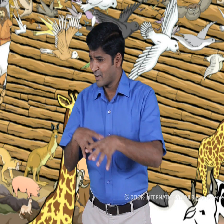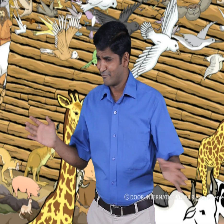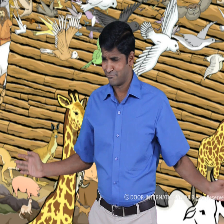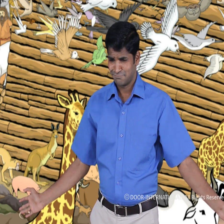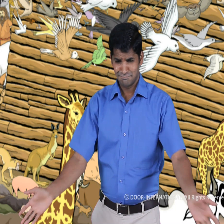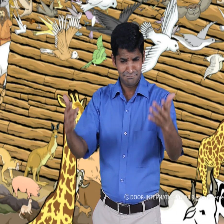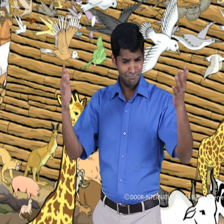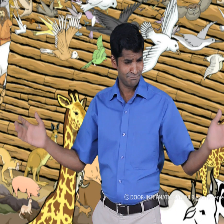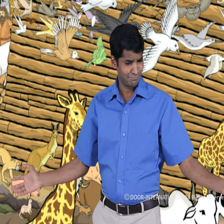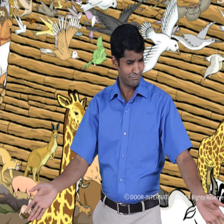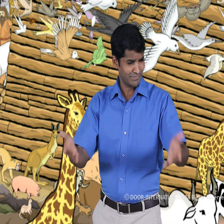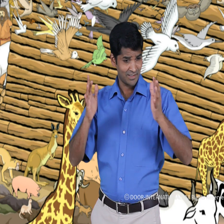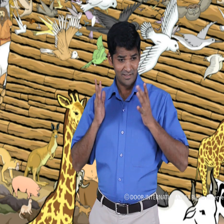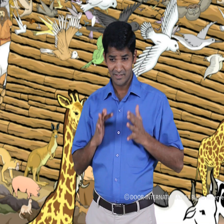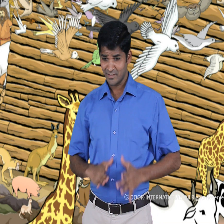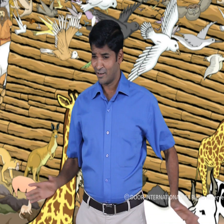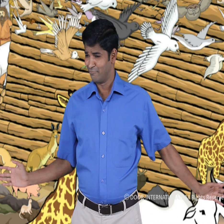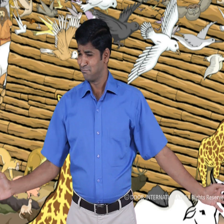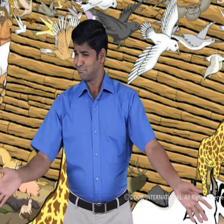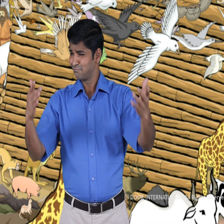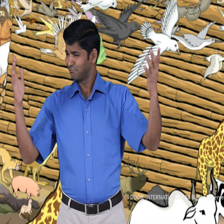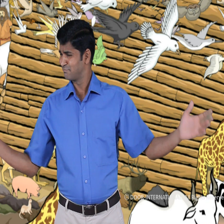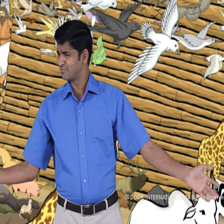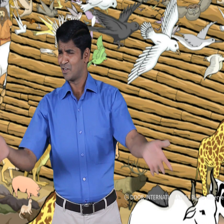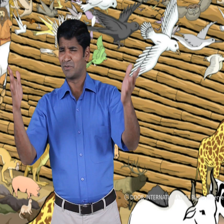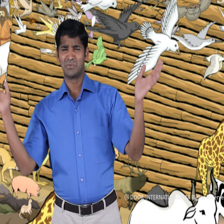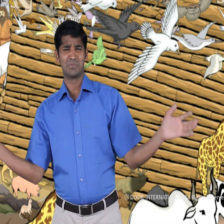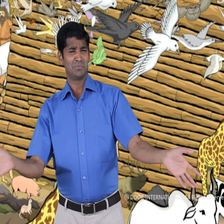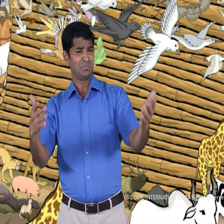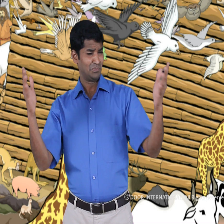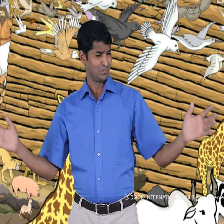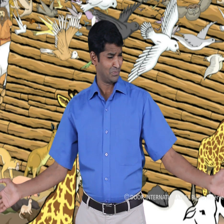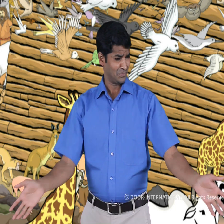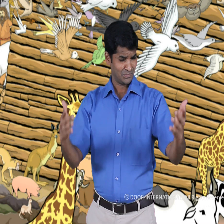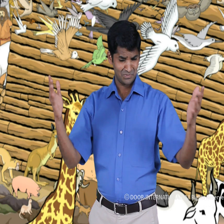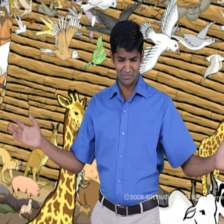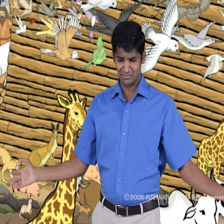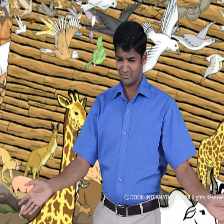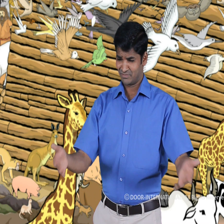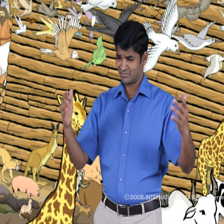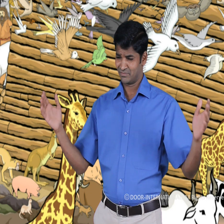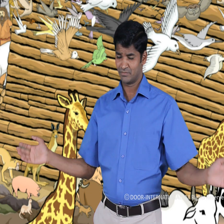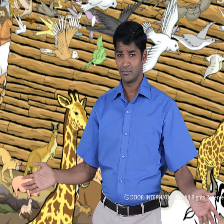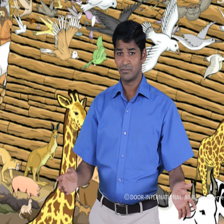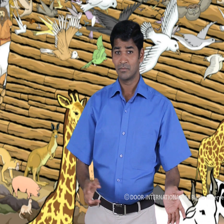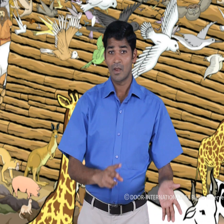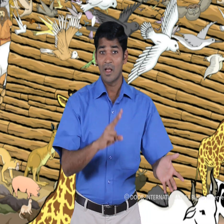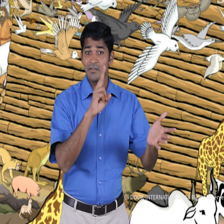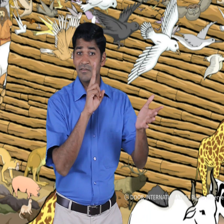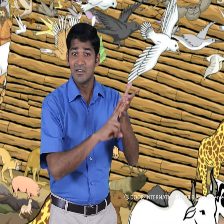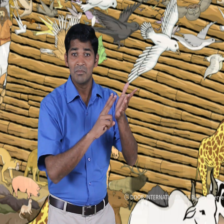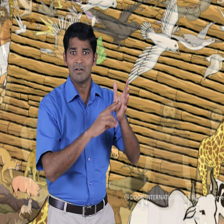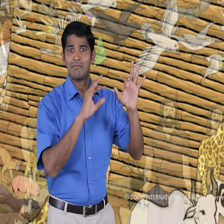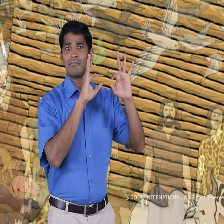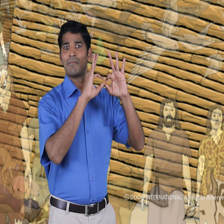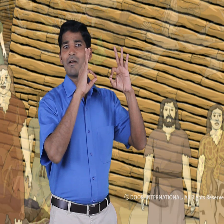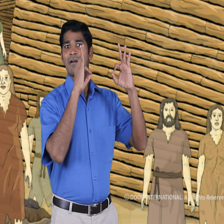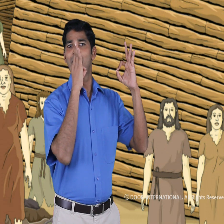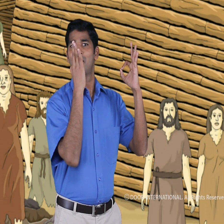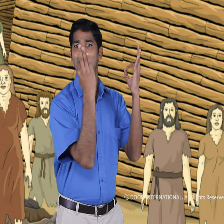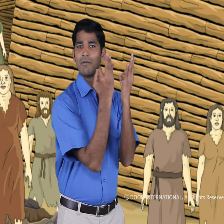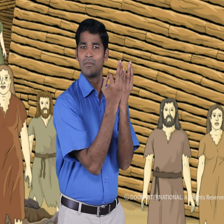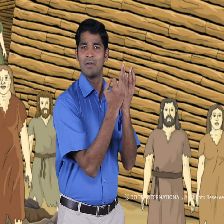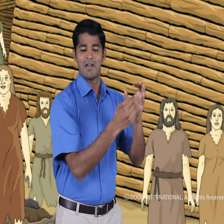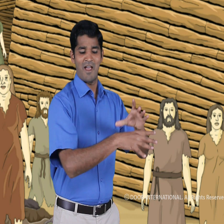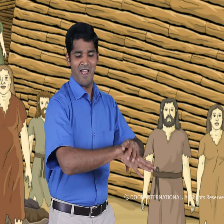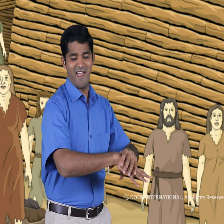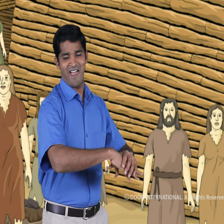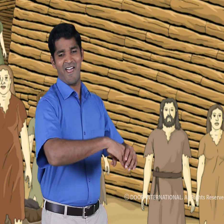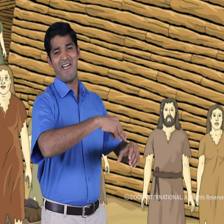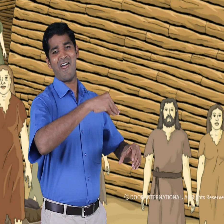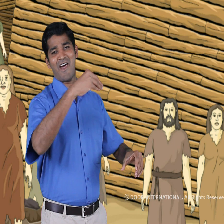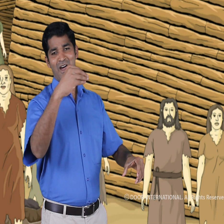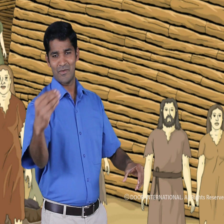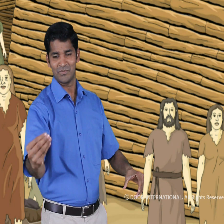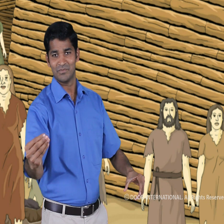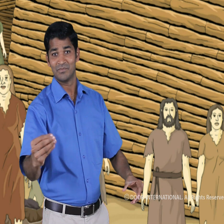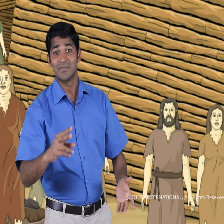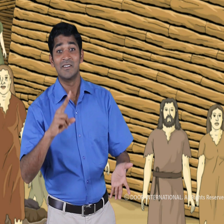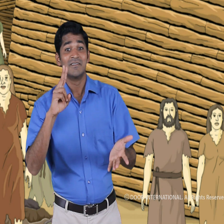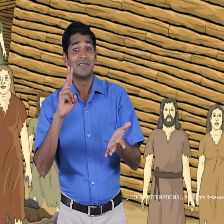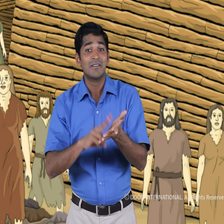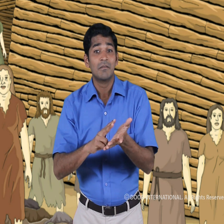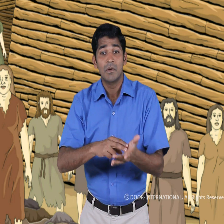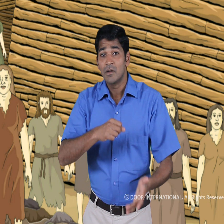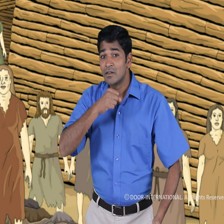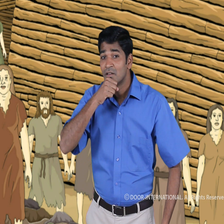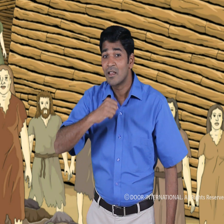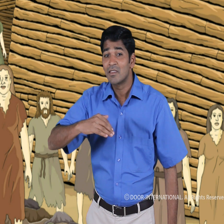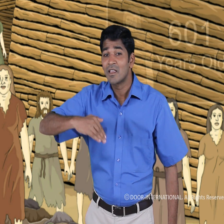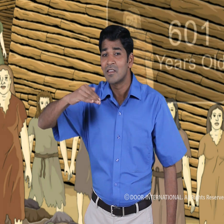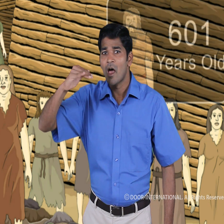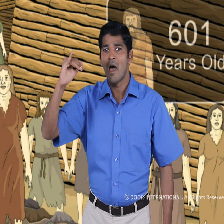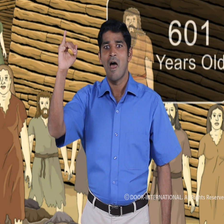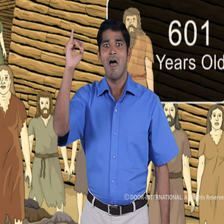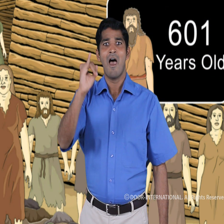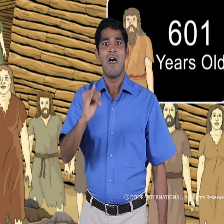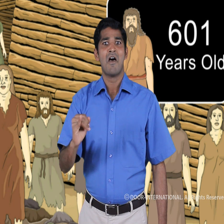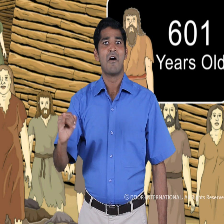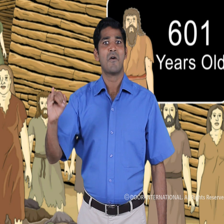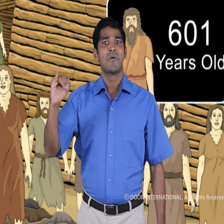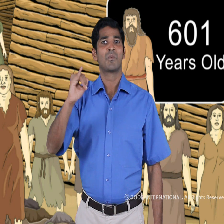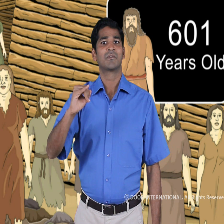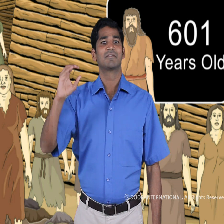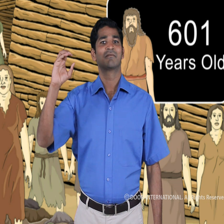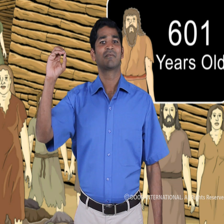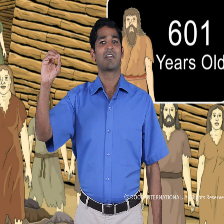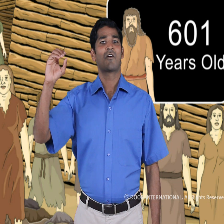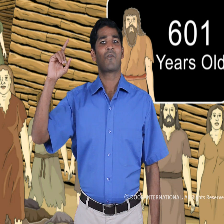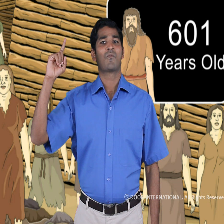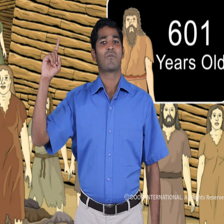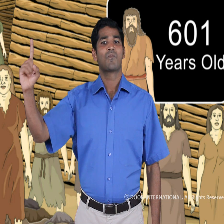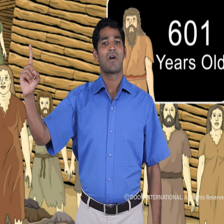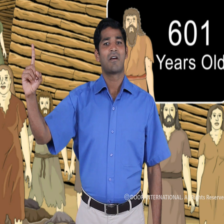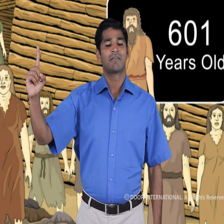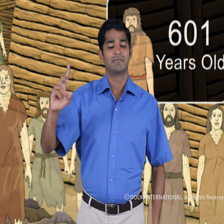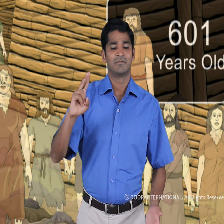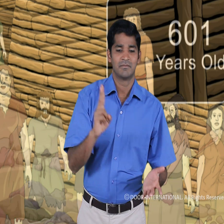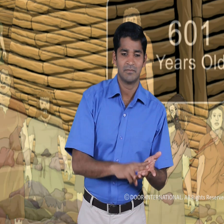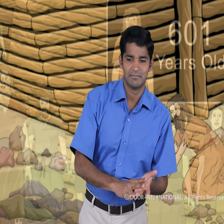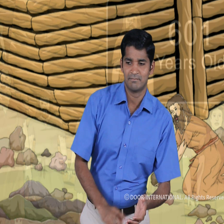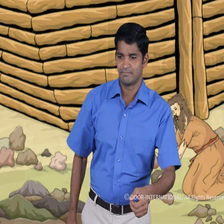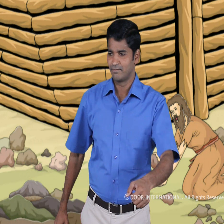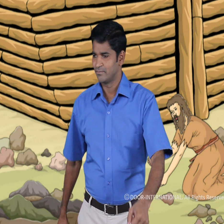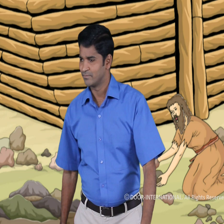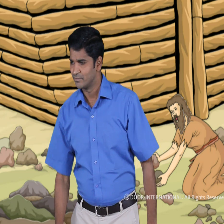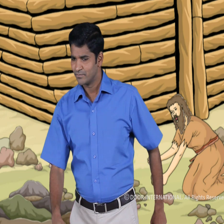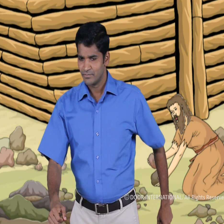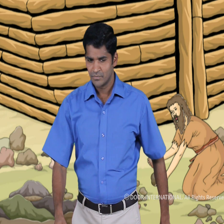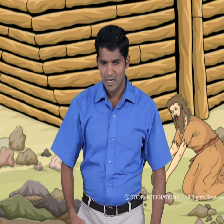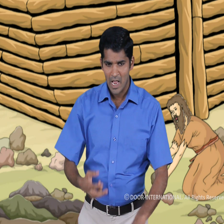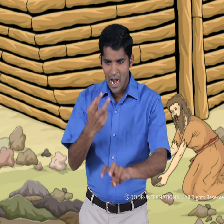Every living creature, every creeping thing, and every bird—everything that moves upon the earth—came out of the ark, kind by kind.